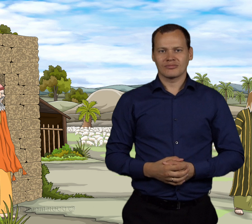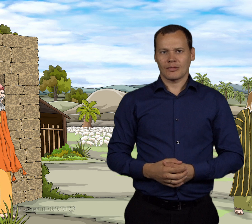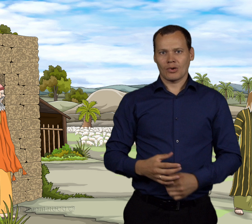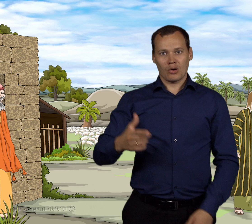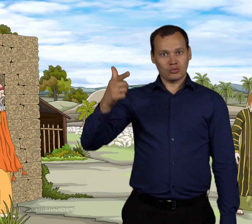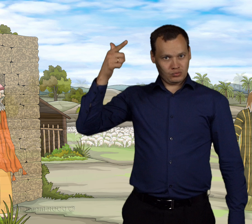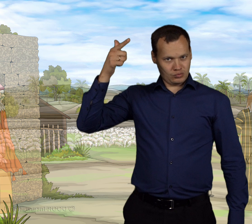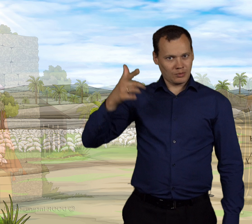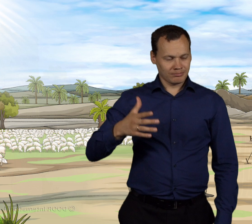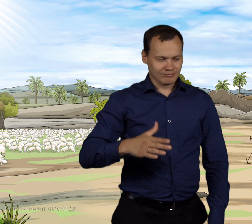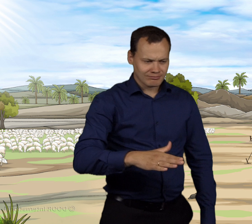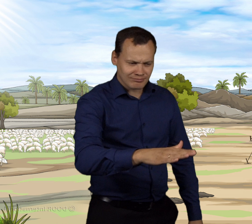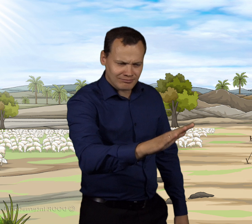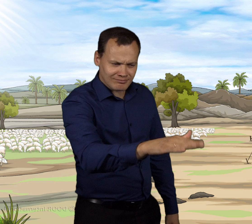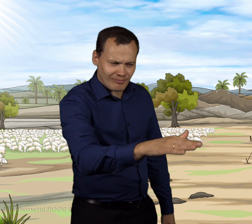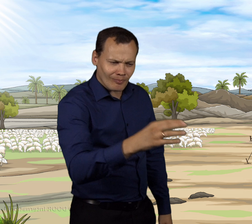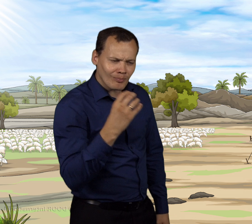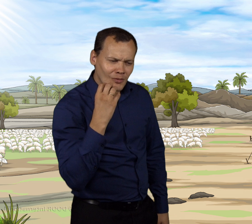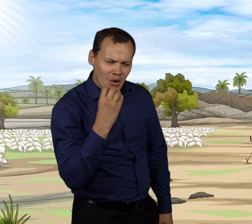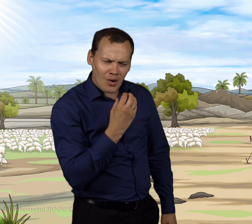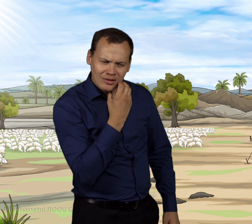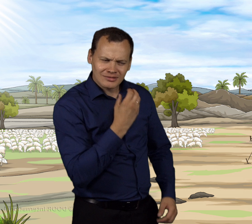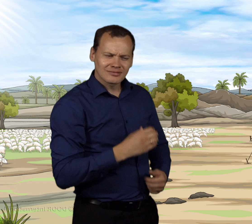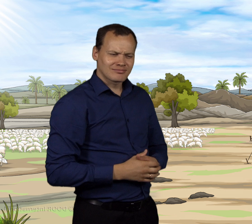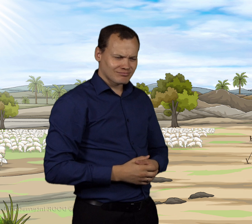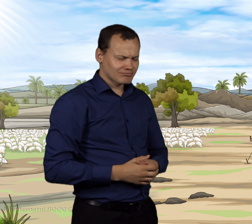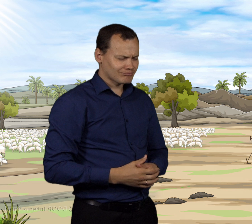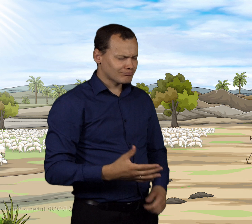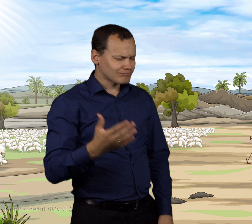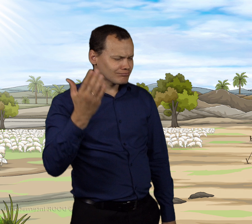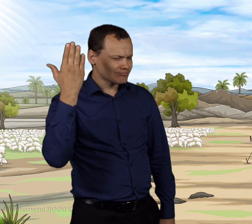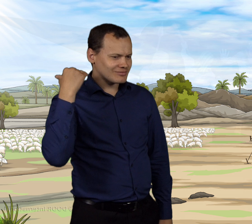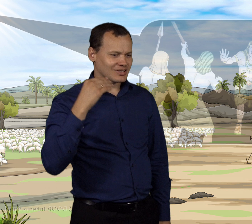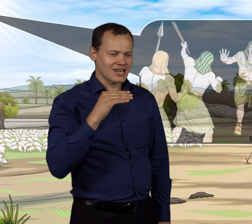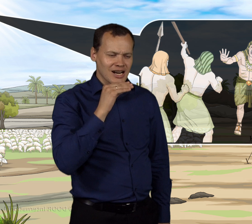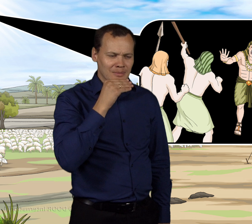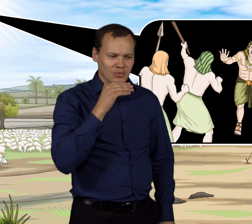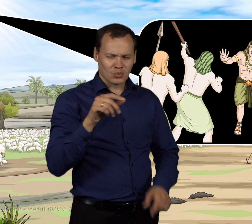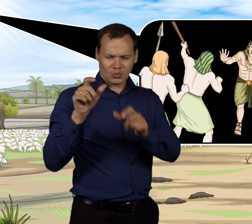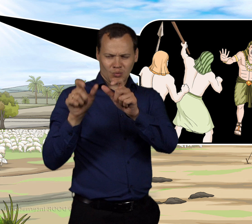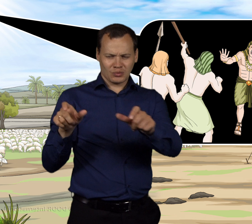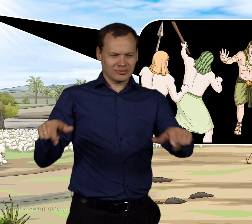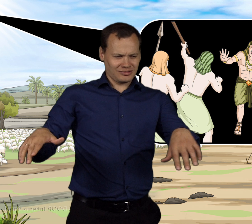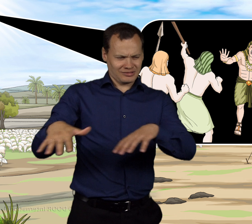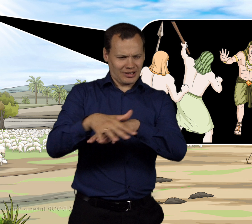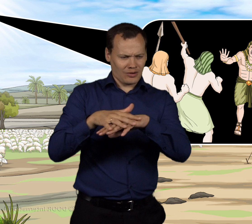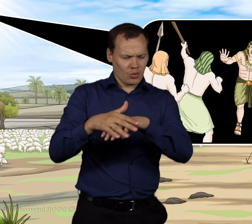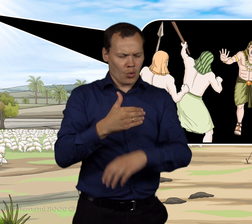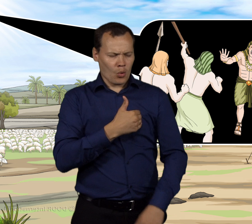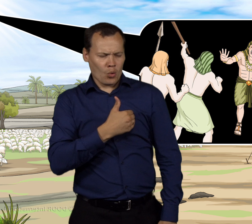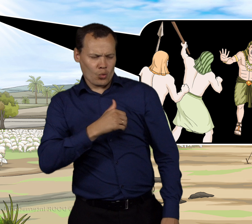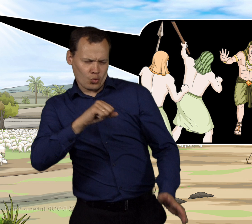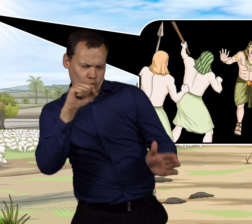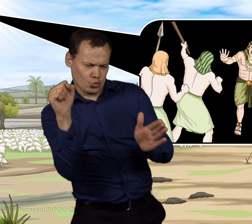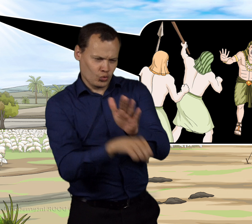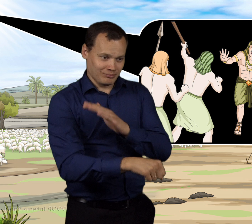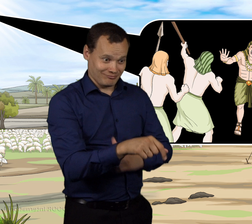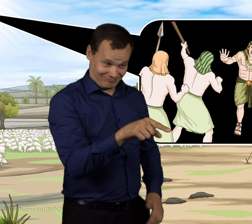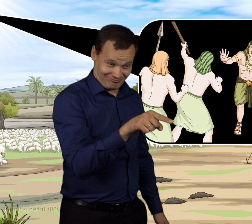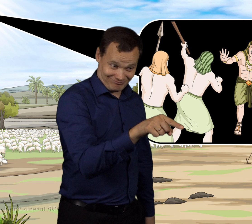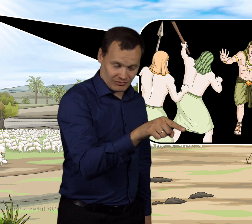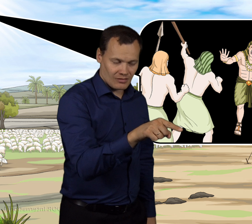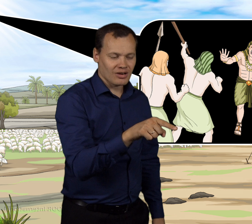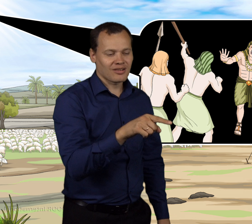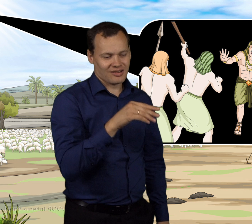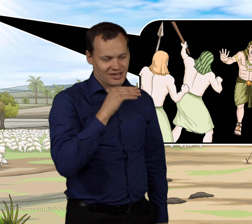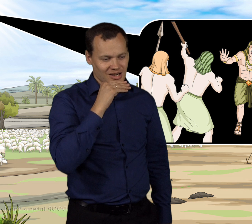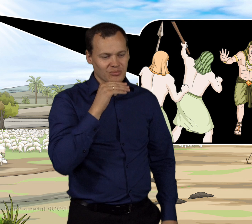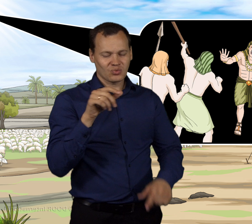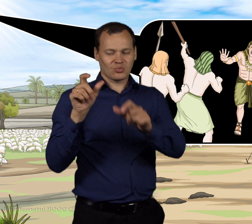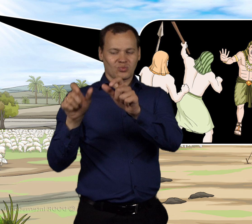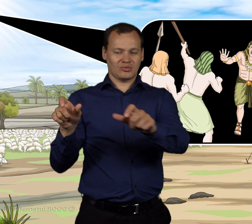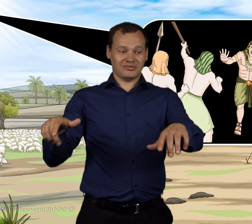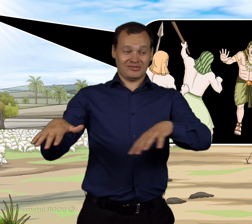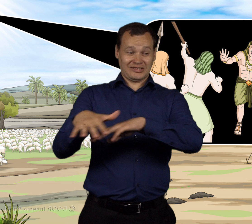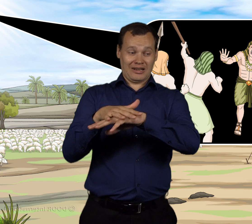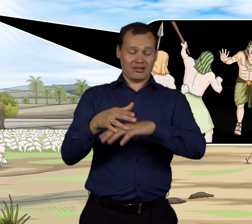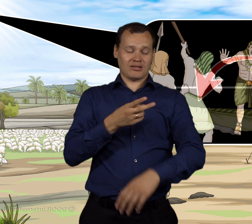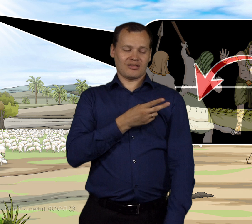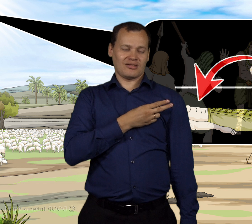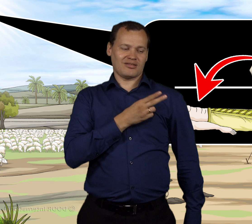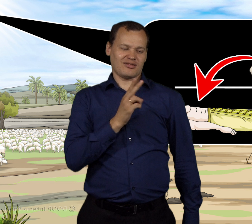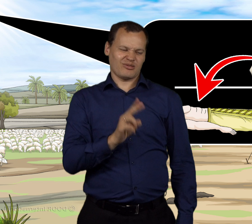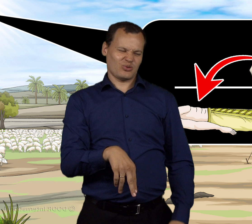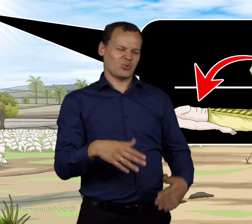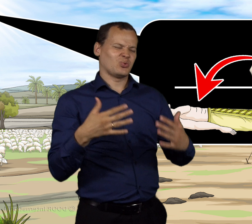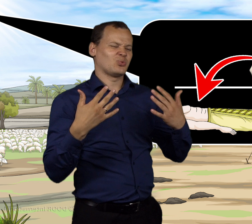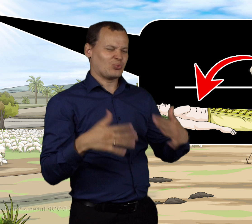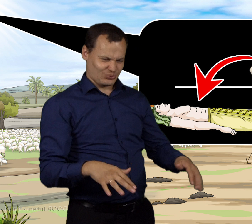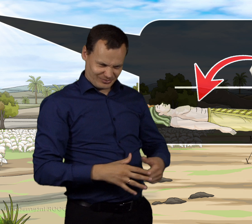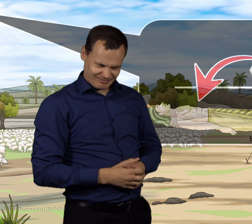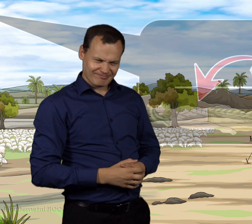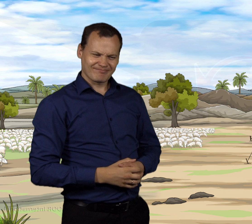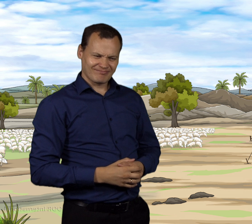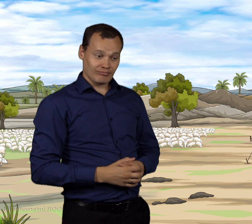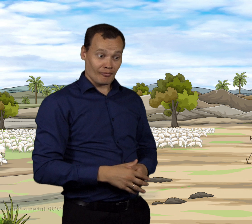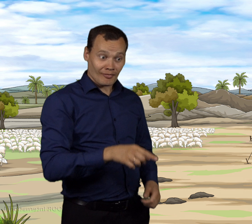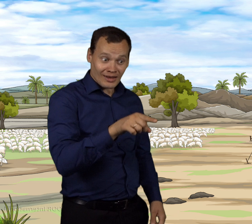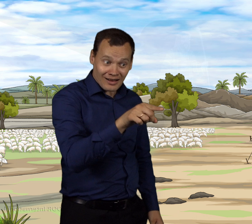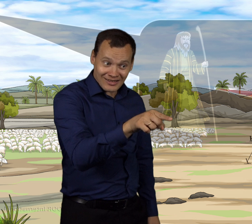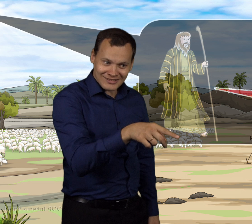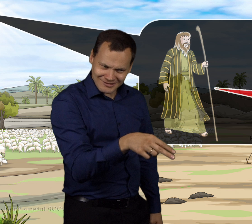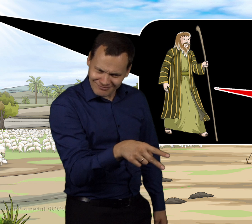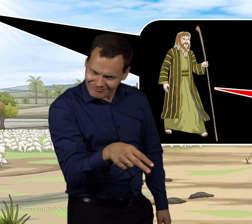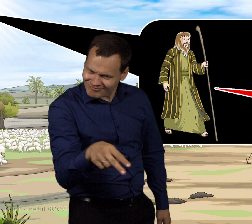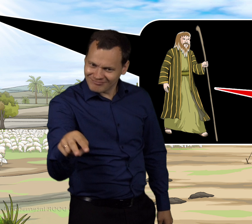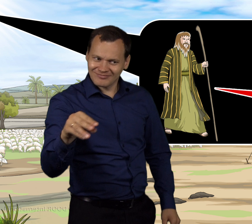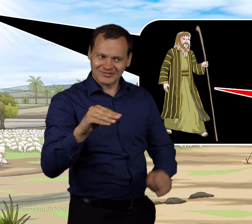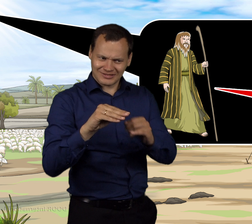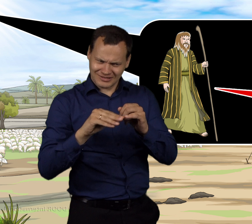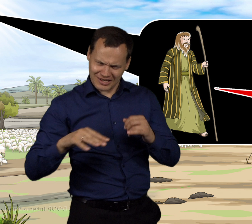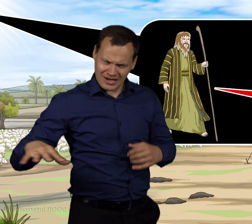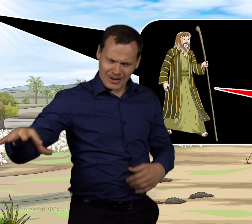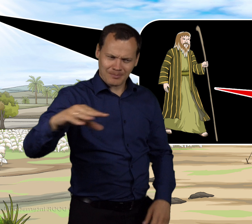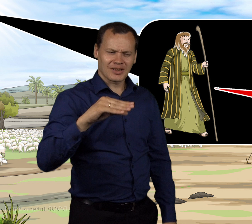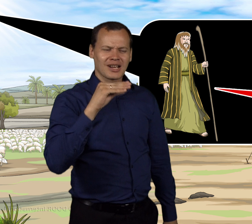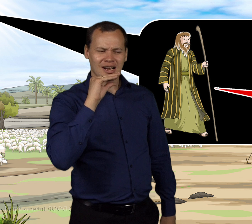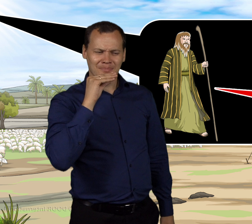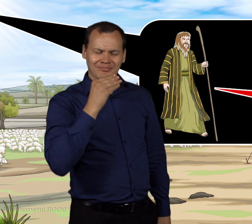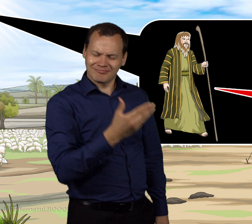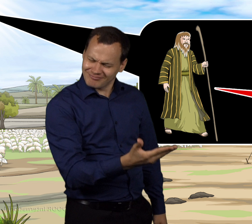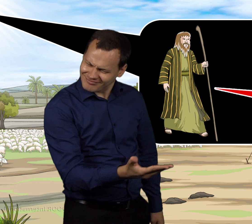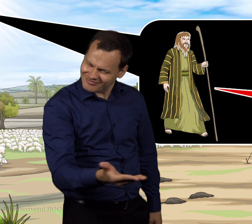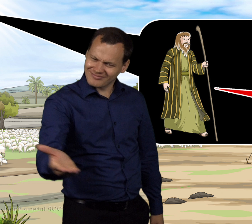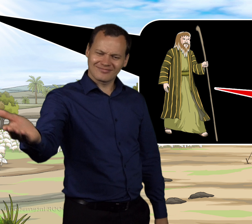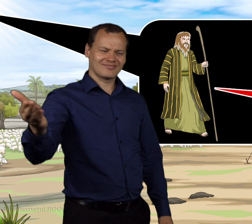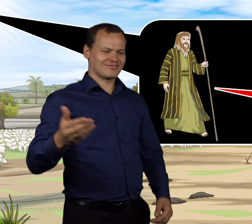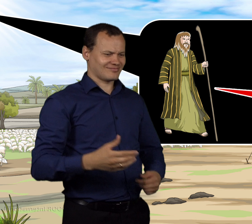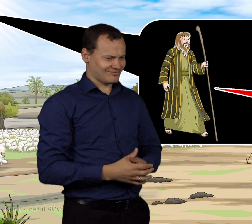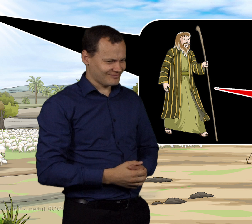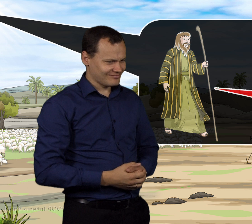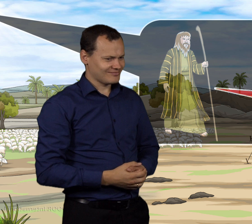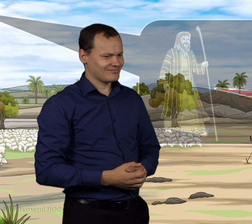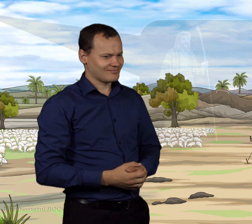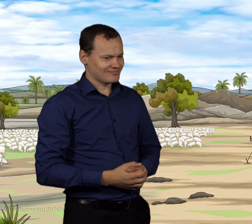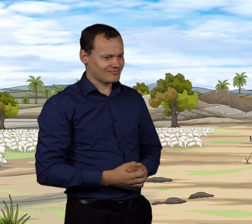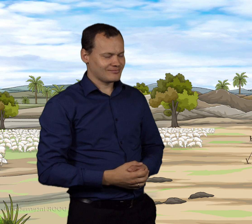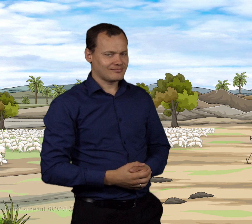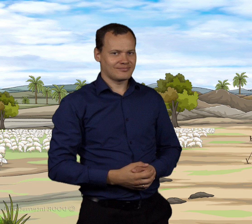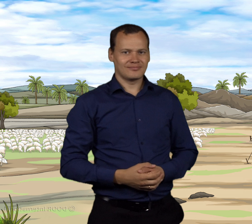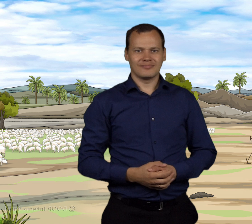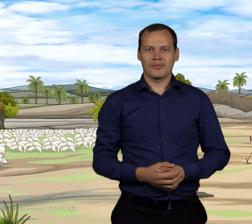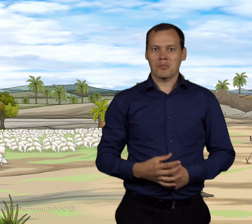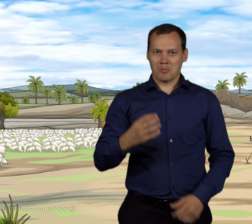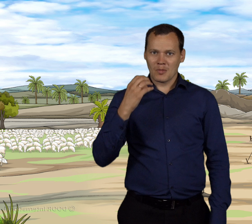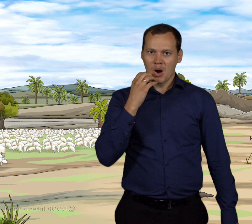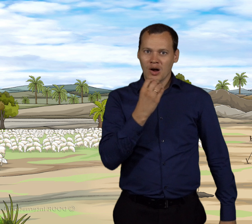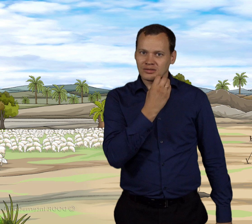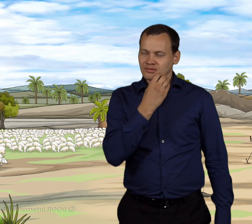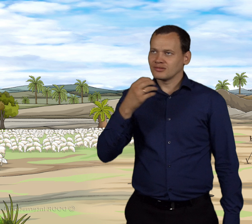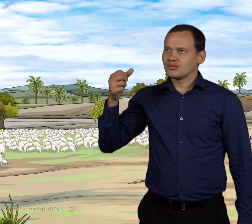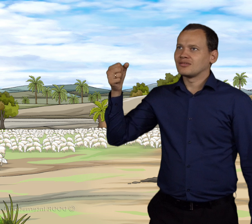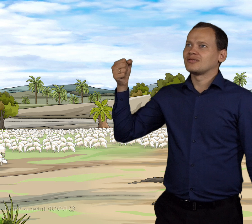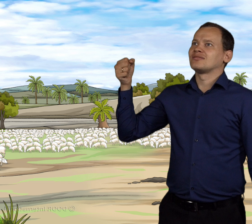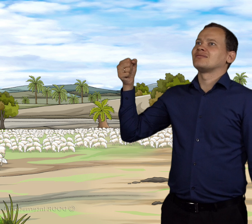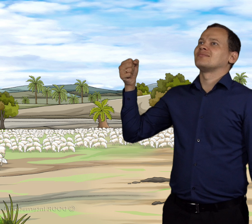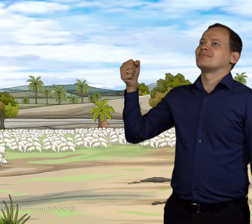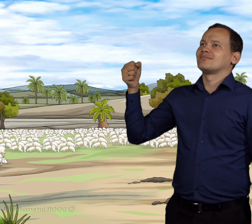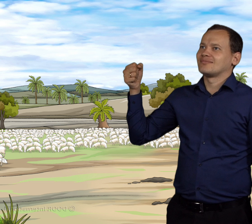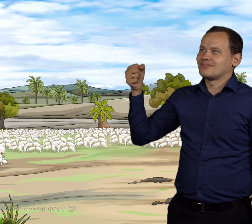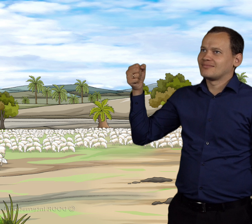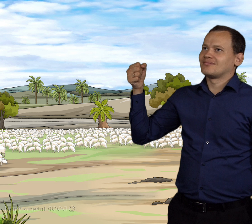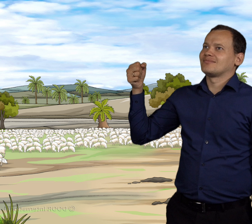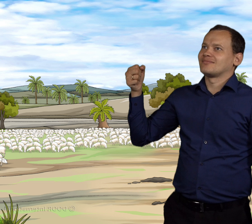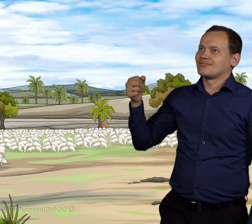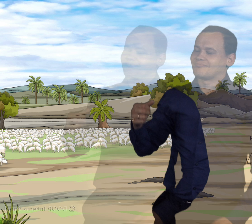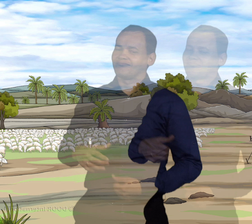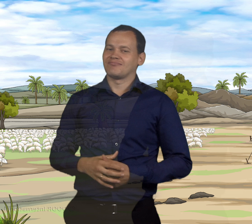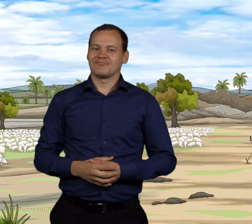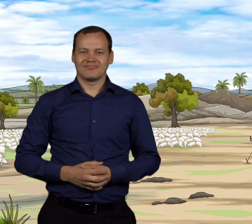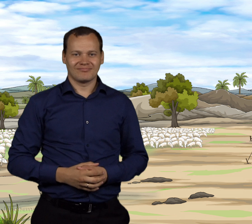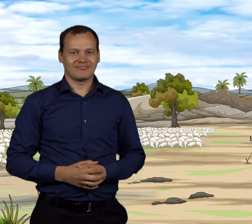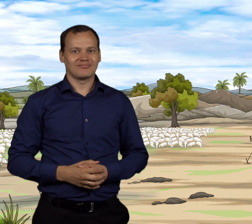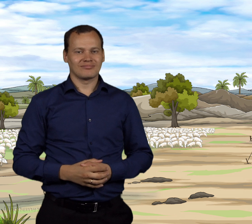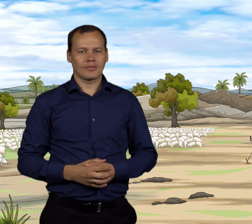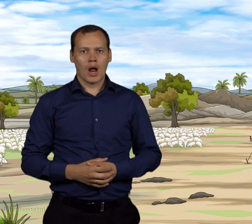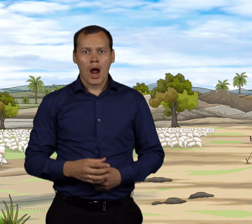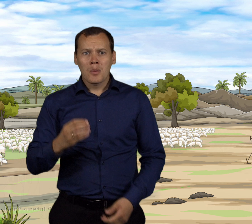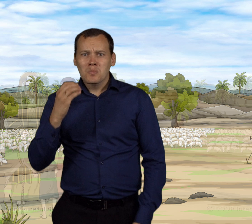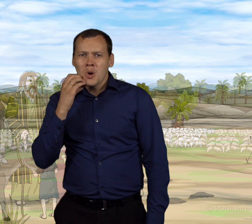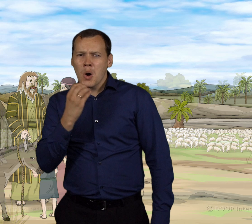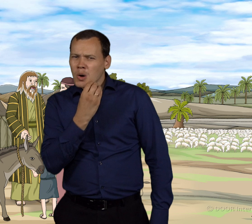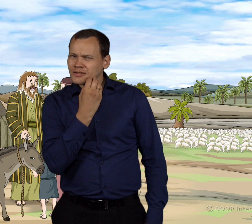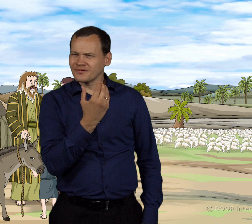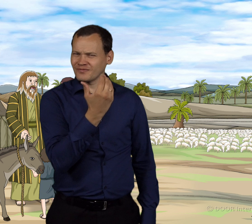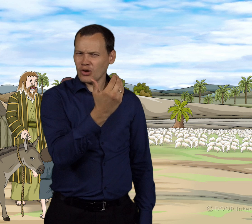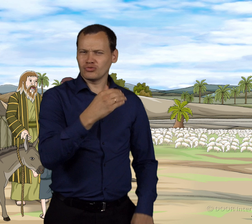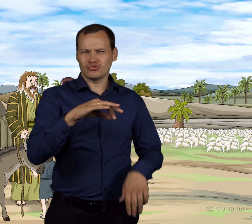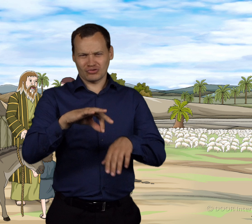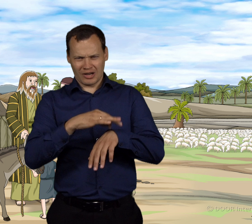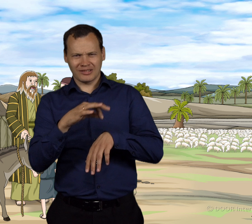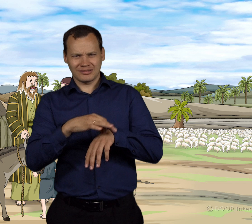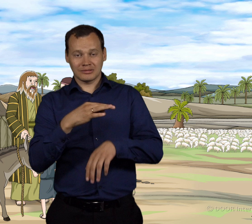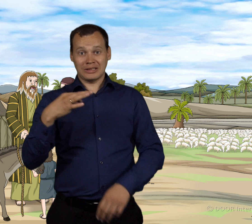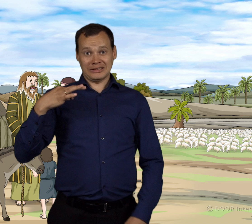Now the LORD had said to Moses in Midian, “Go back to Egypt, for all the men who sought to kill you are dead.”